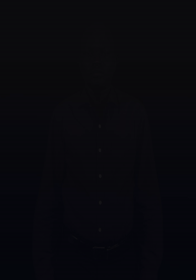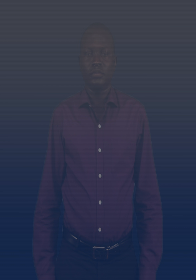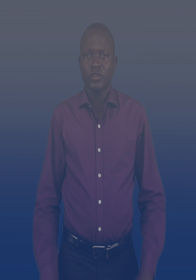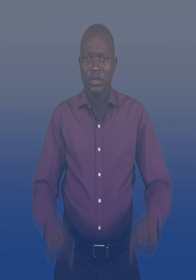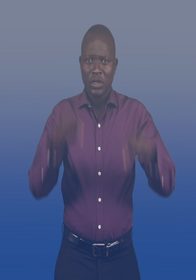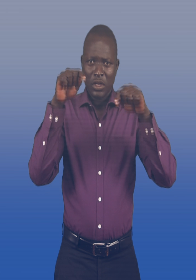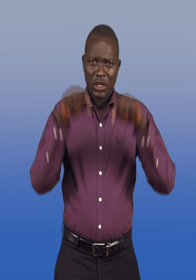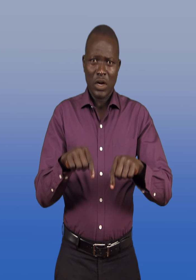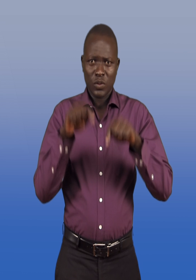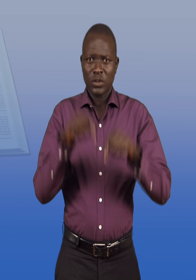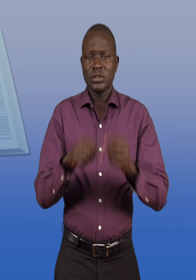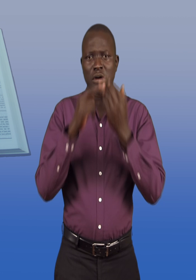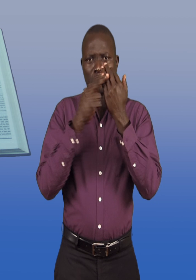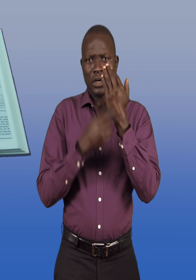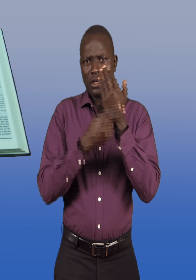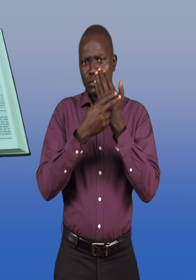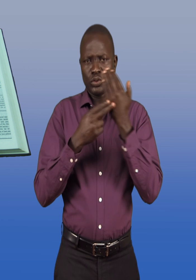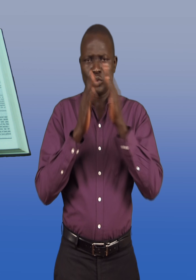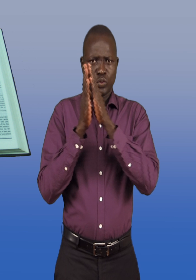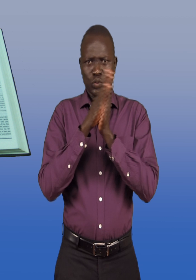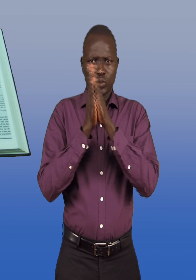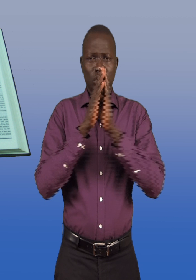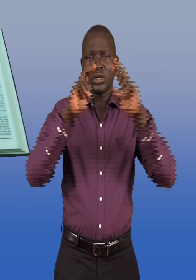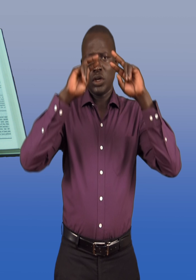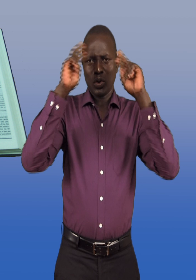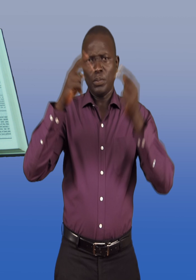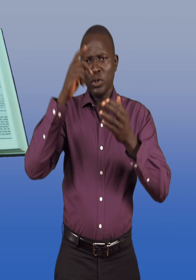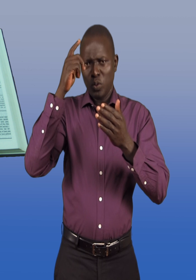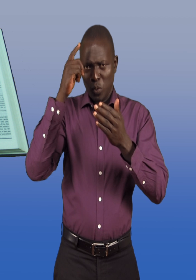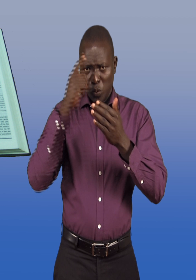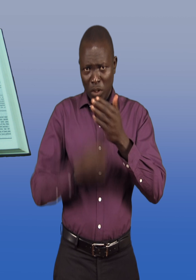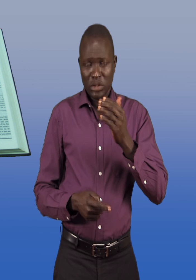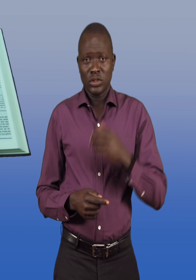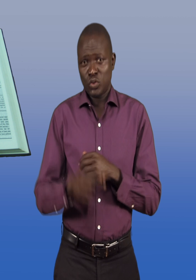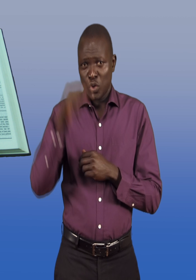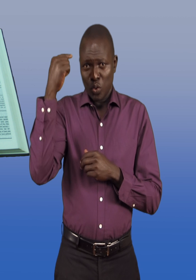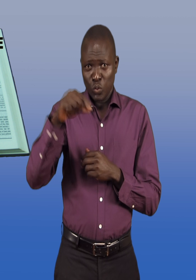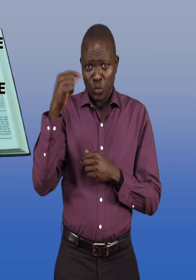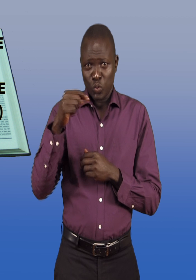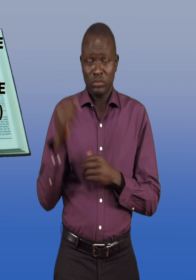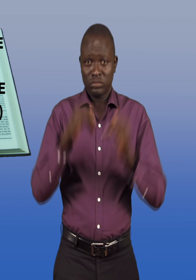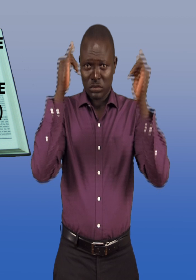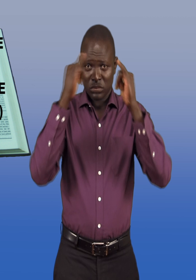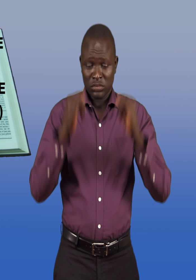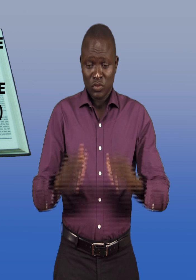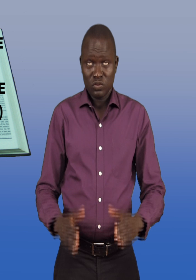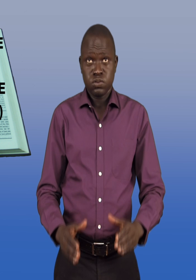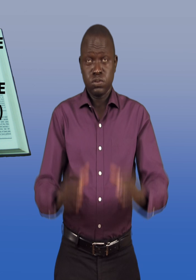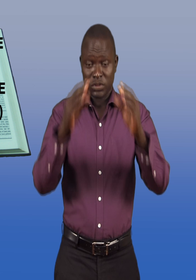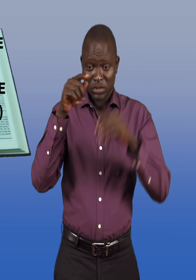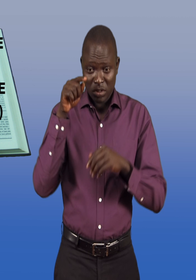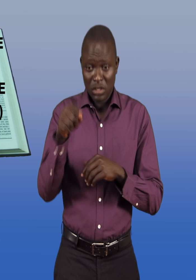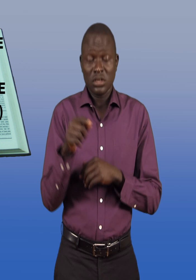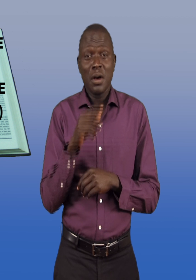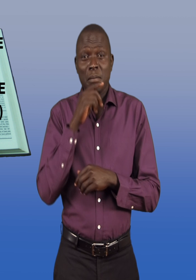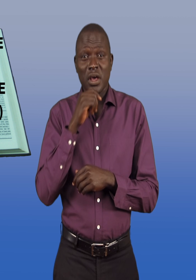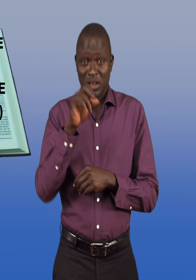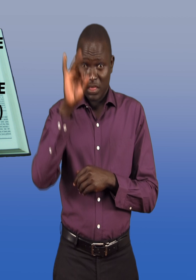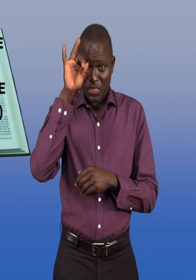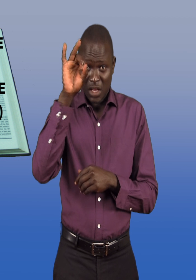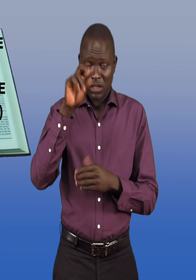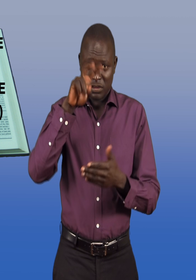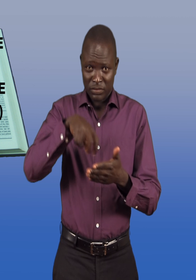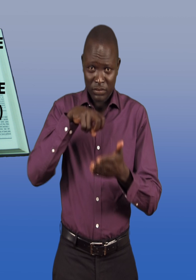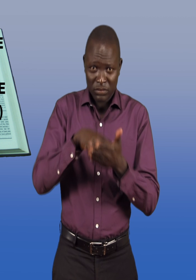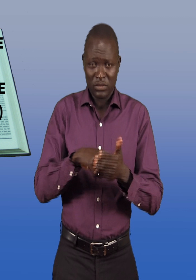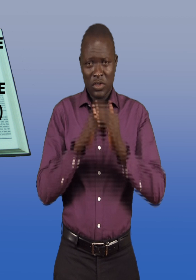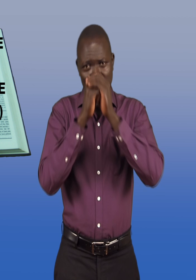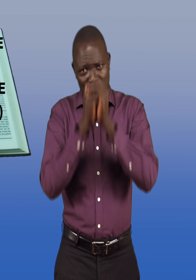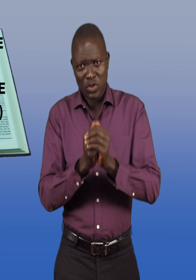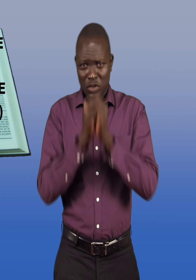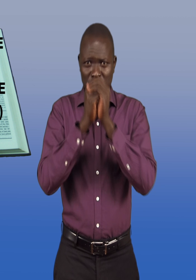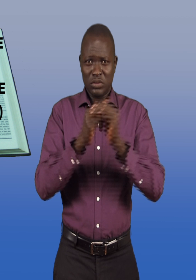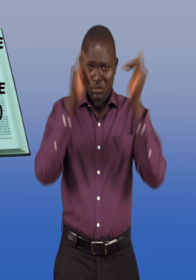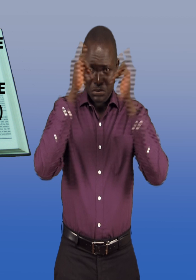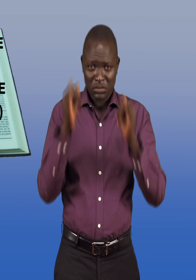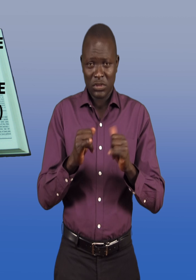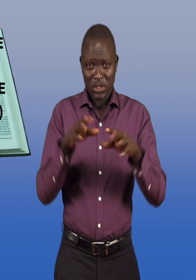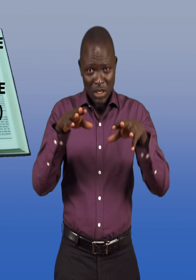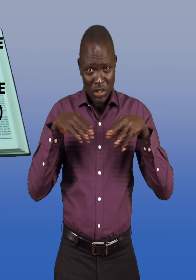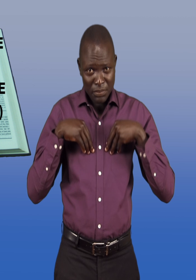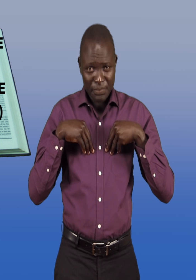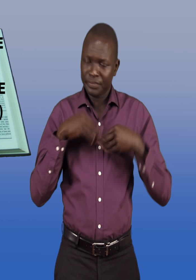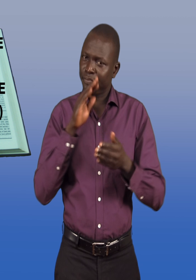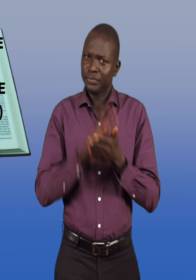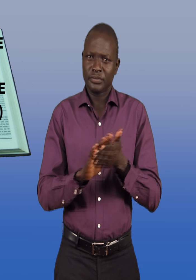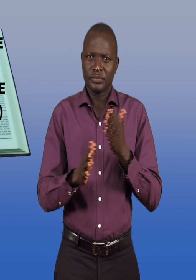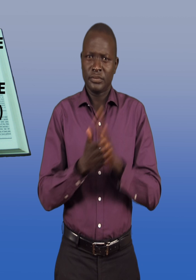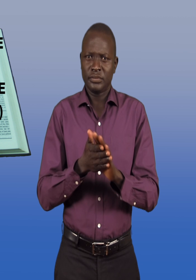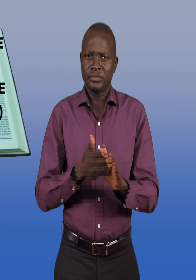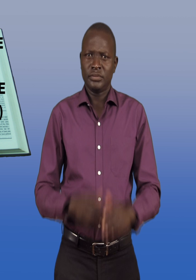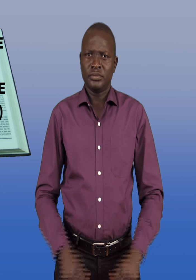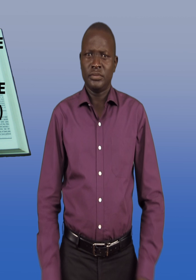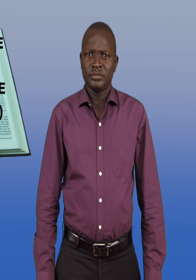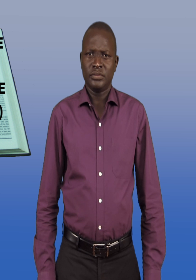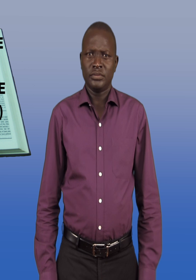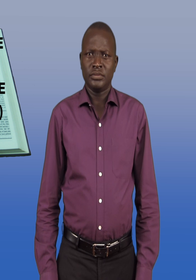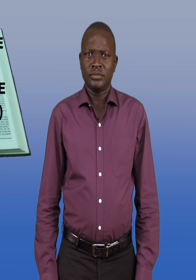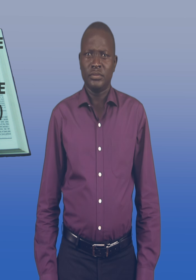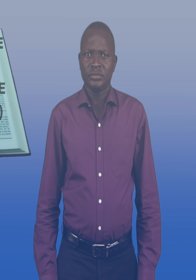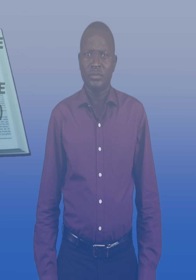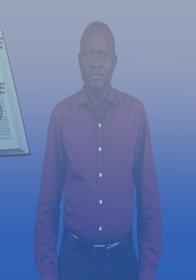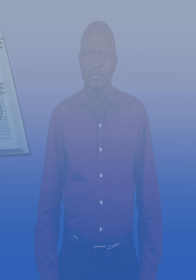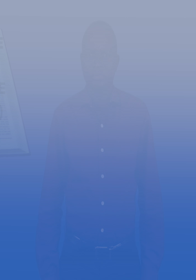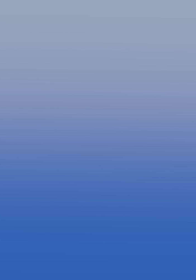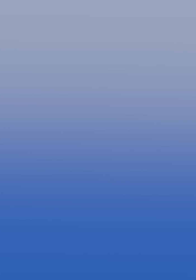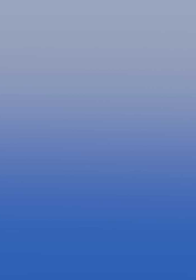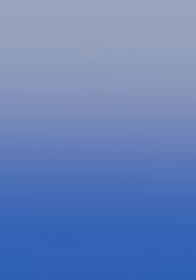Three men refuses to worship the tall gold statue